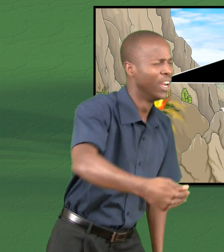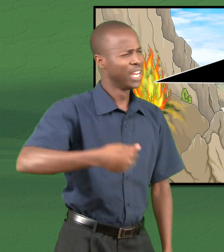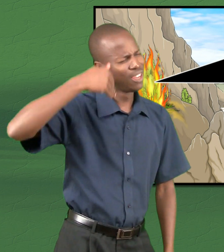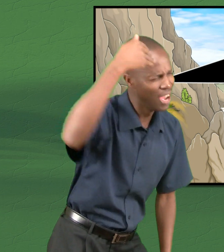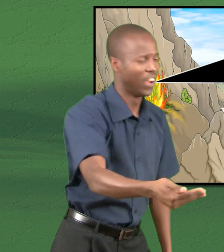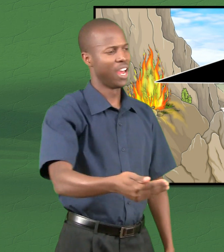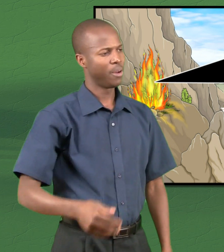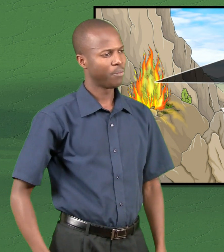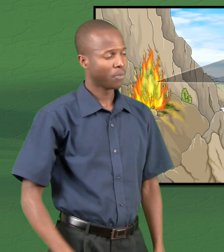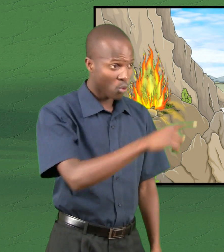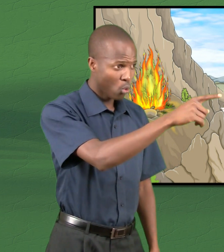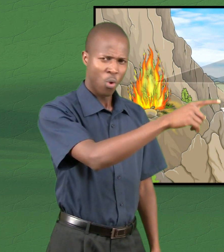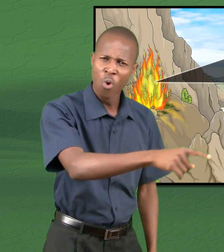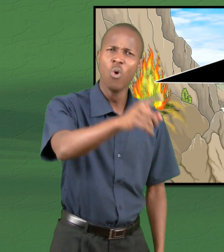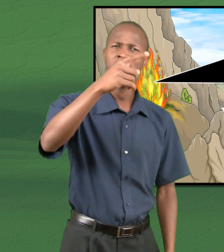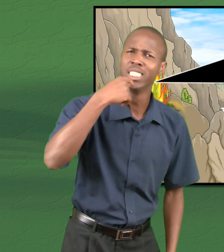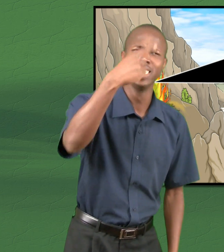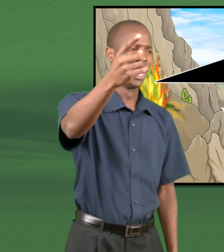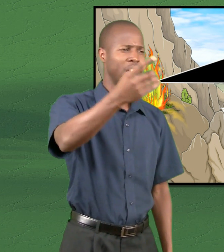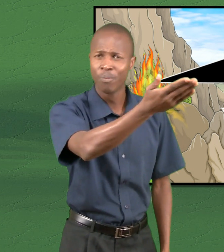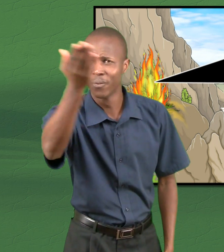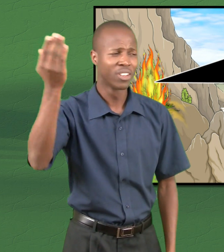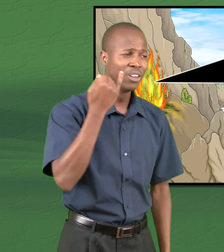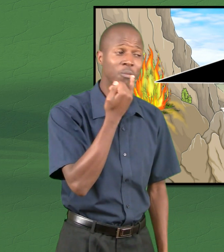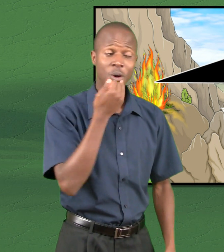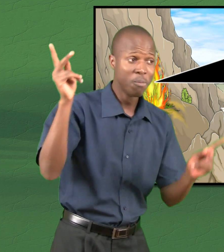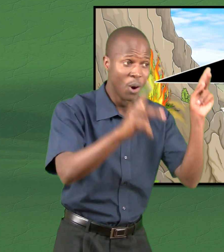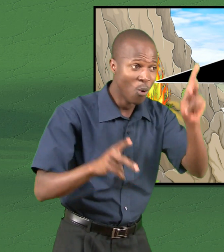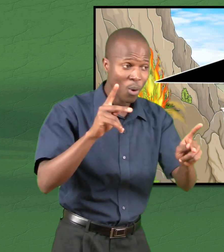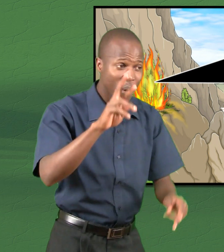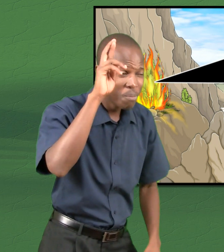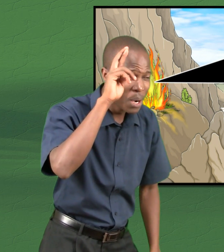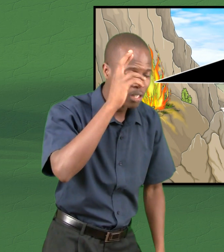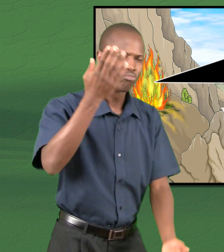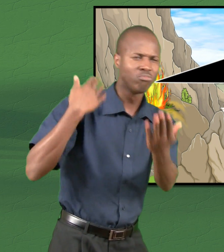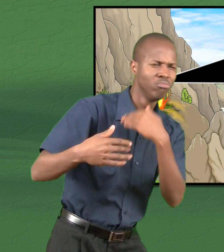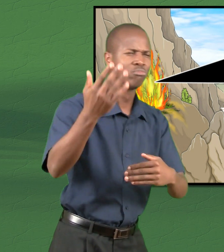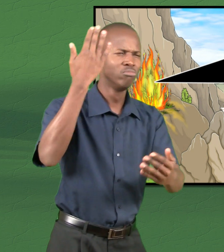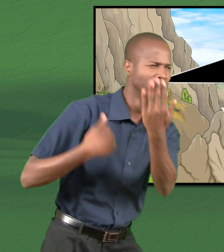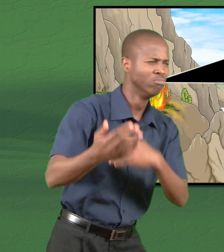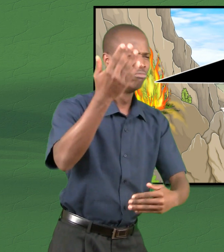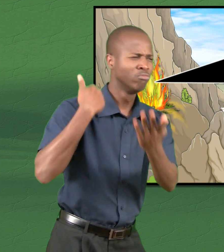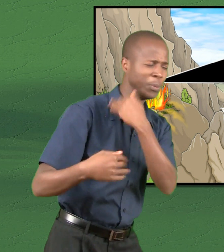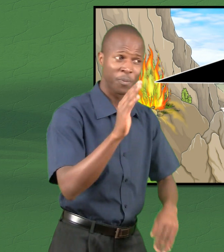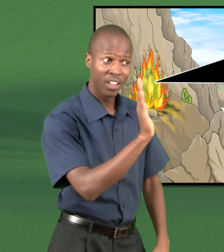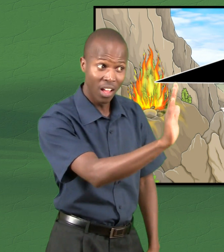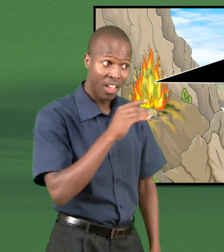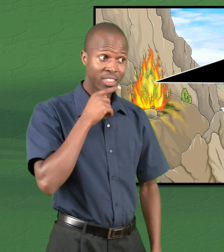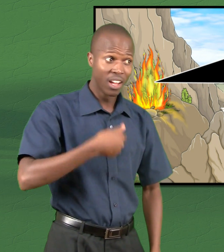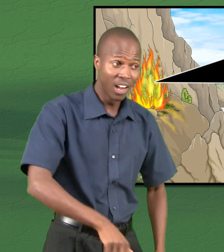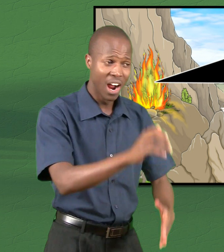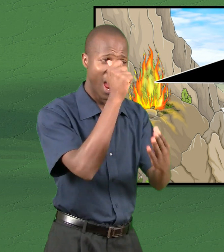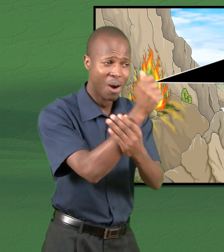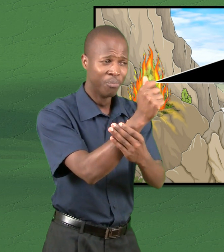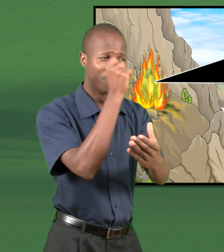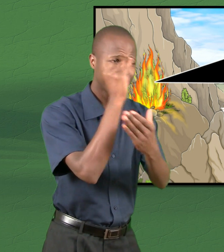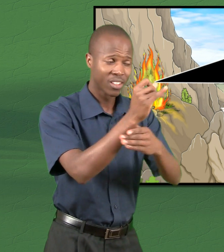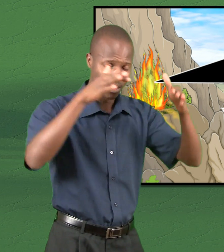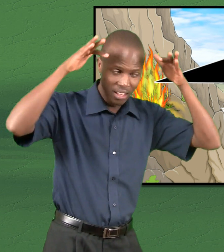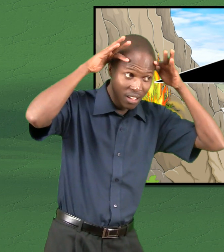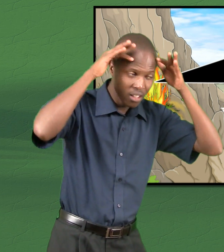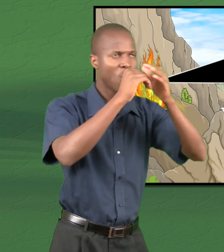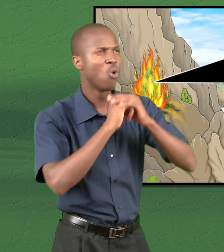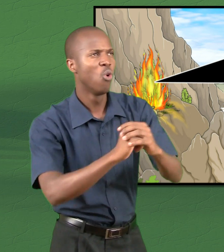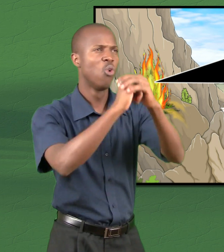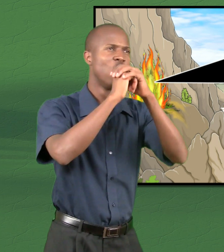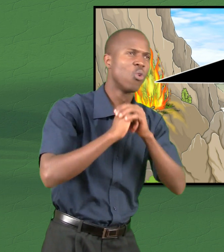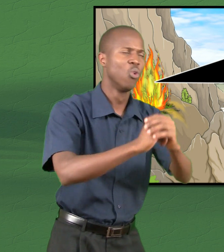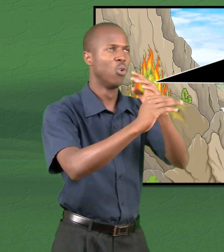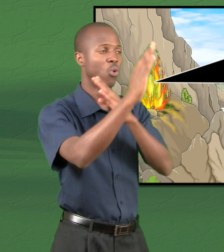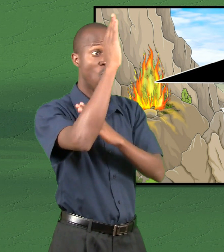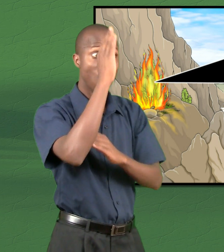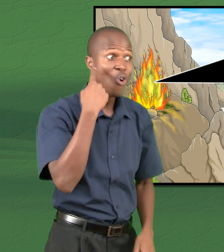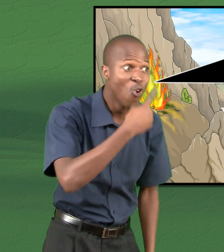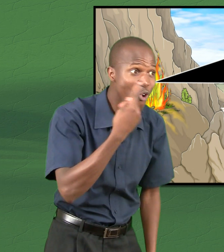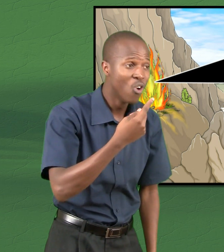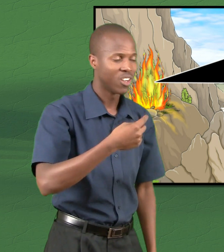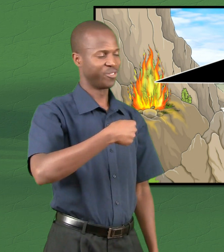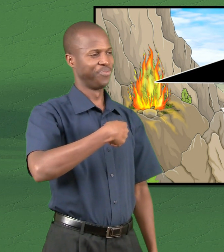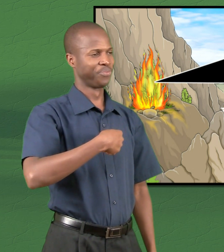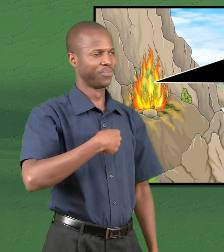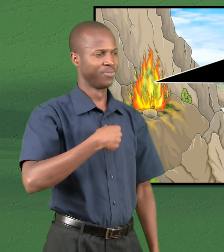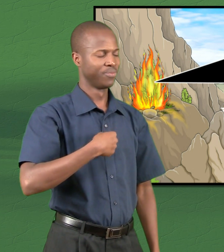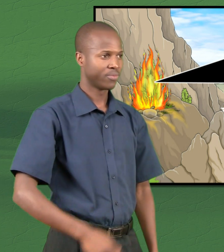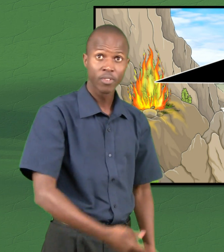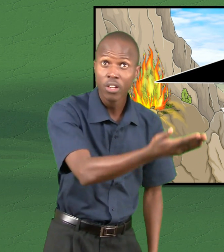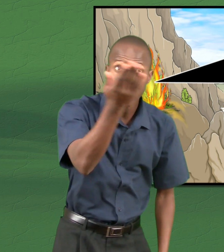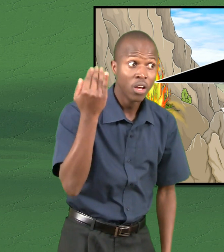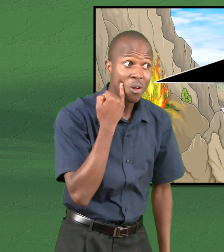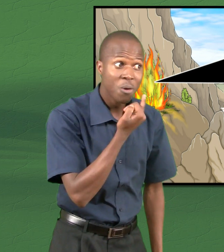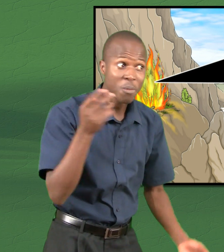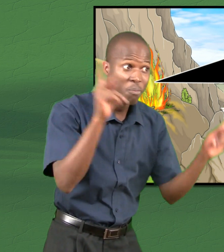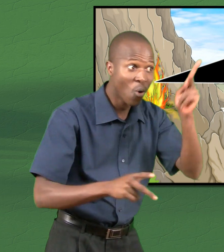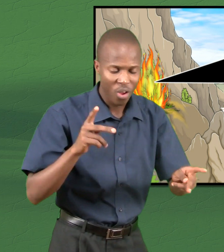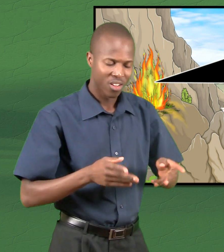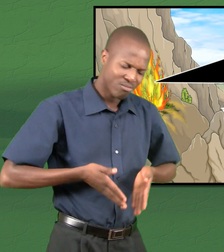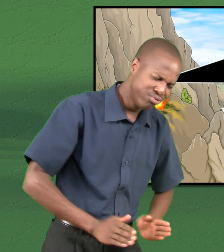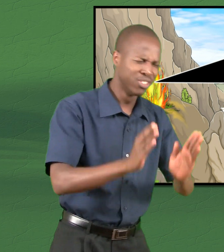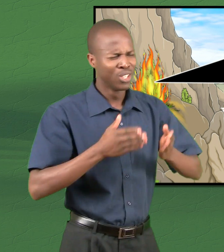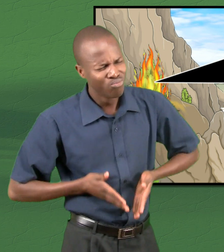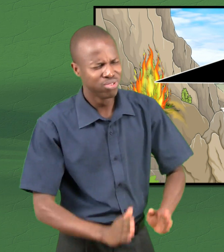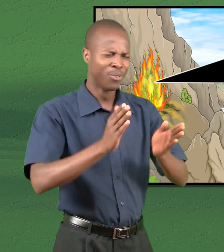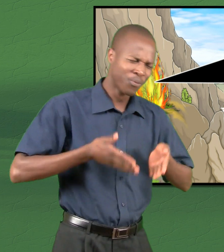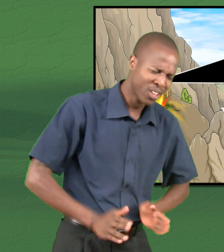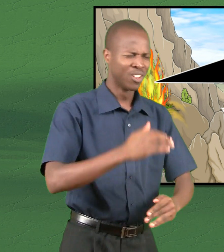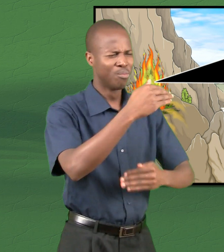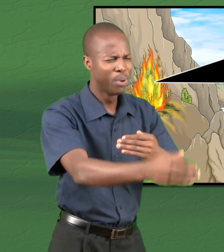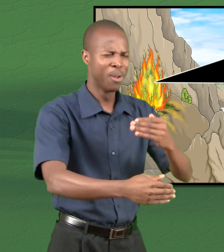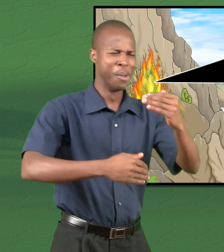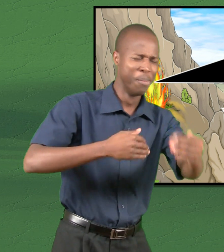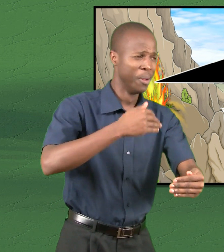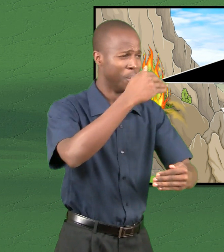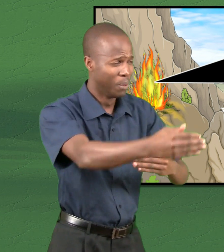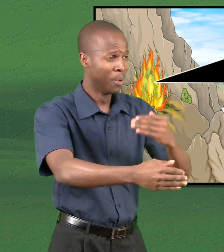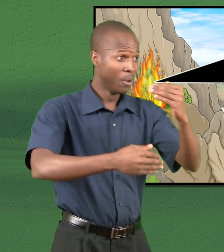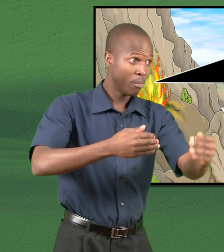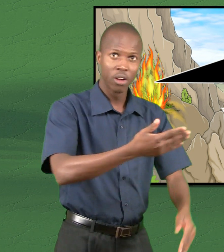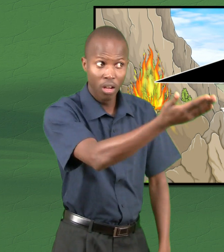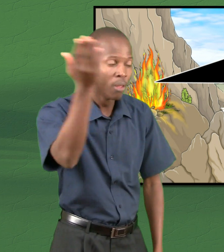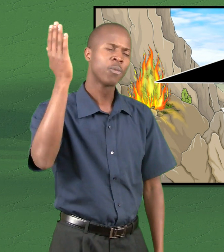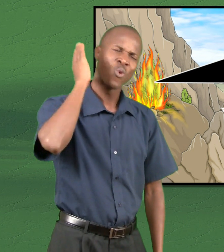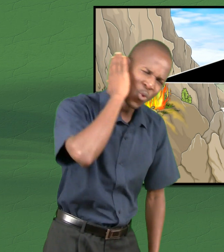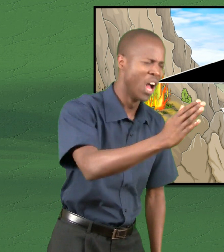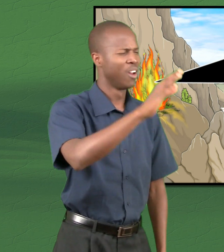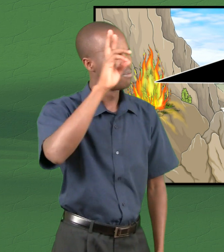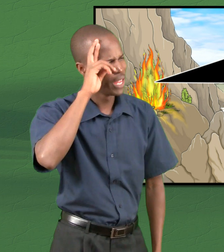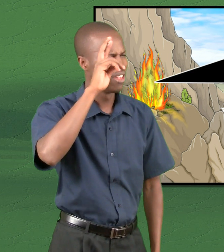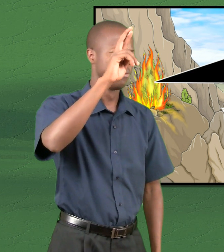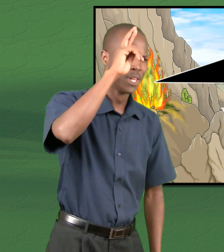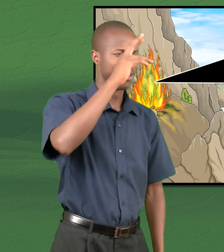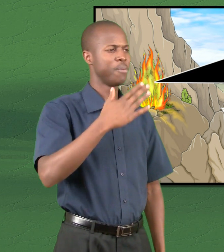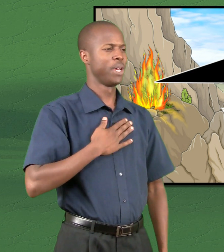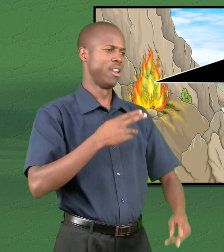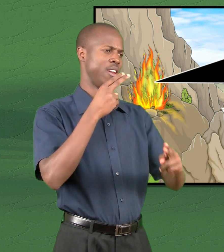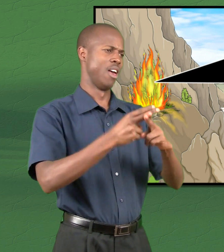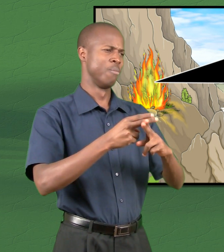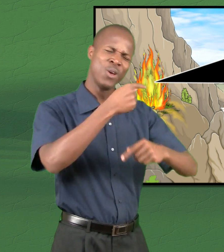This is what you are to say to the Israelites: ‘I AM has sent me to you.’” God also told Moses, “Say to the Israelites, ‘The LORD, the God of your fathers—the God of Abraham, the God of Isaac, and the God of Jacob—has sent me to you.’